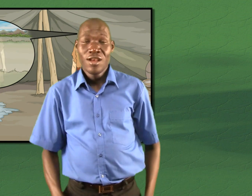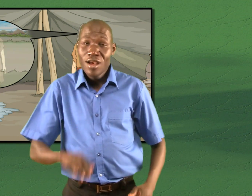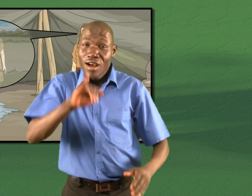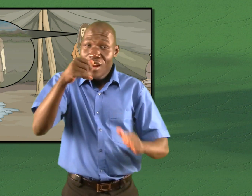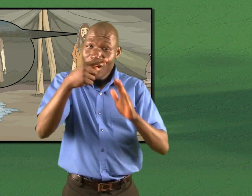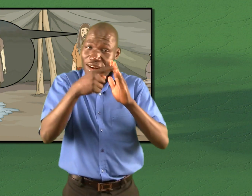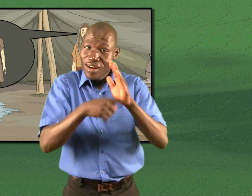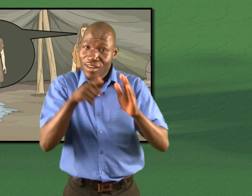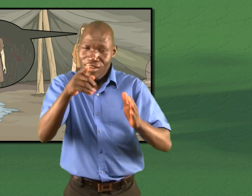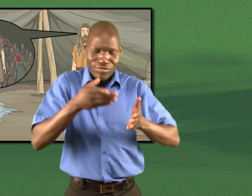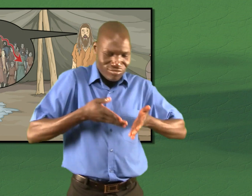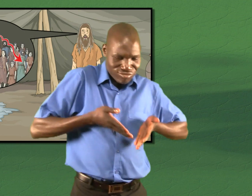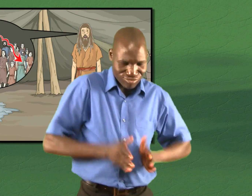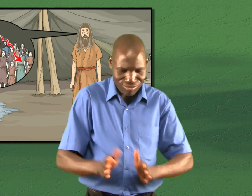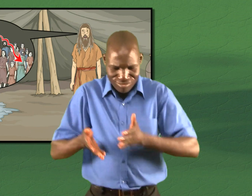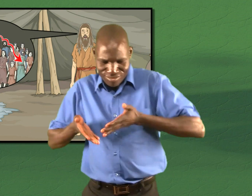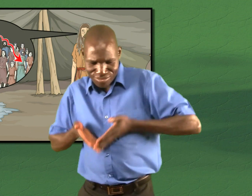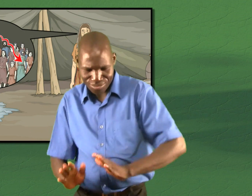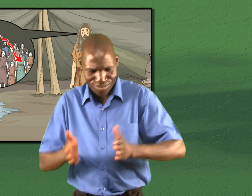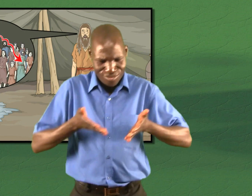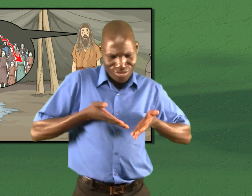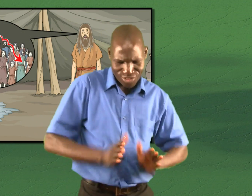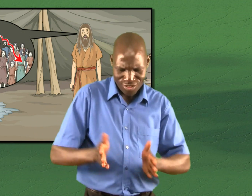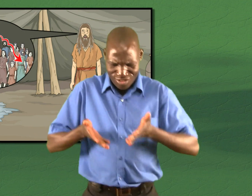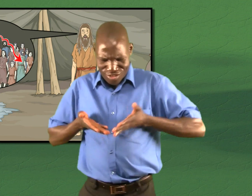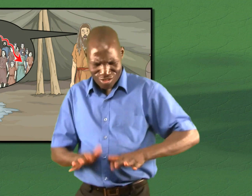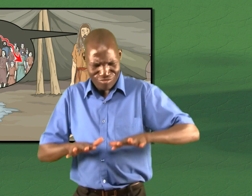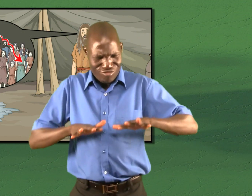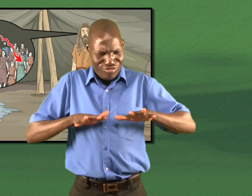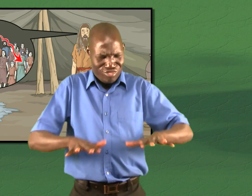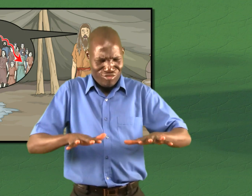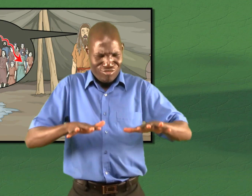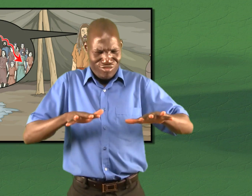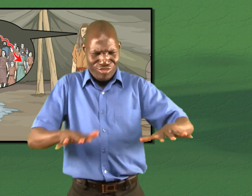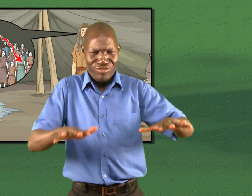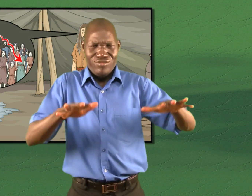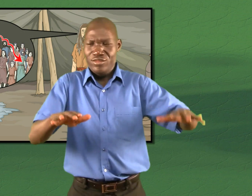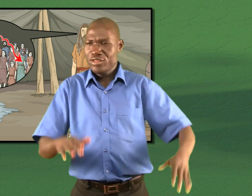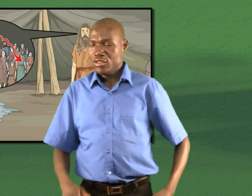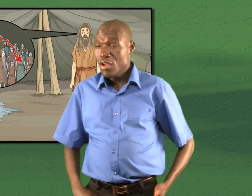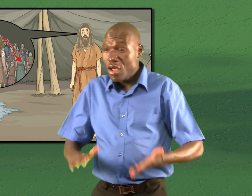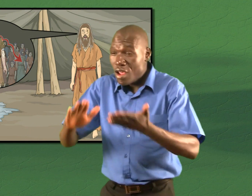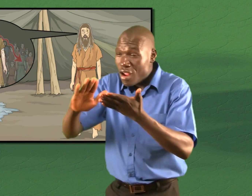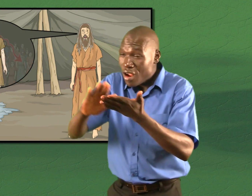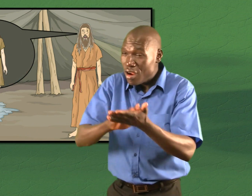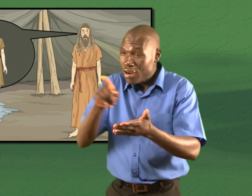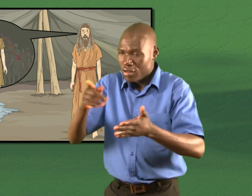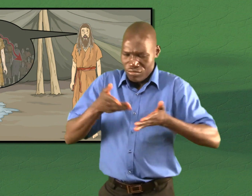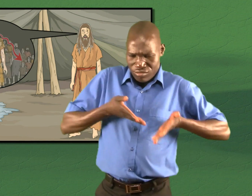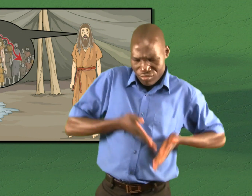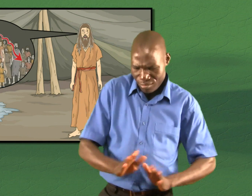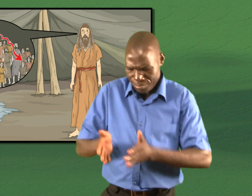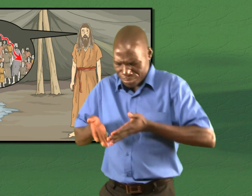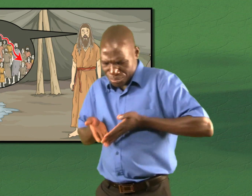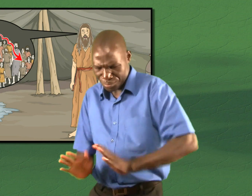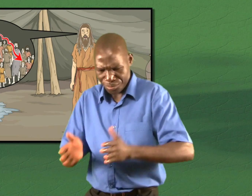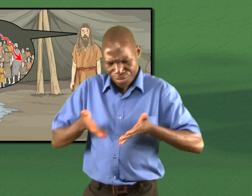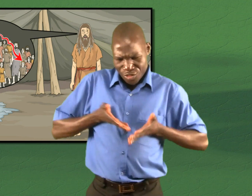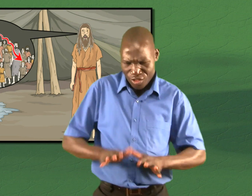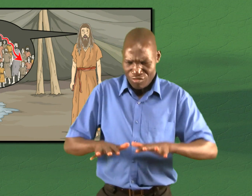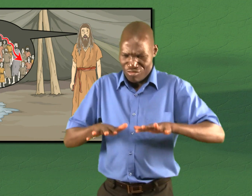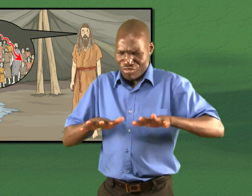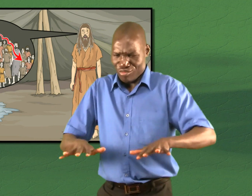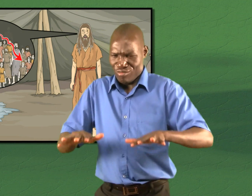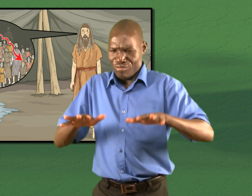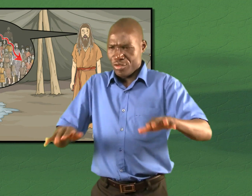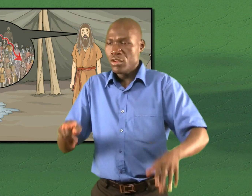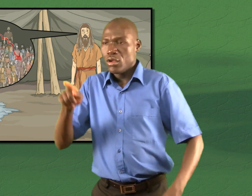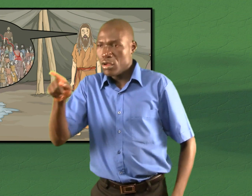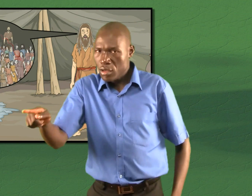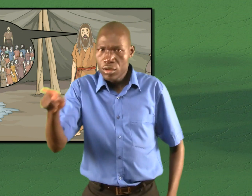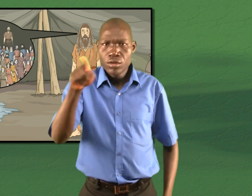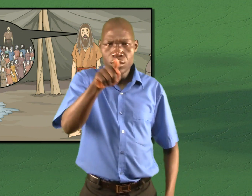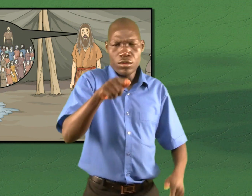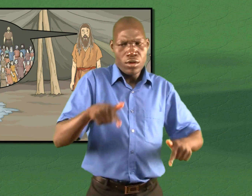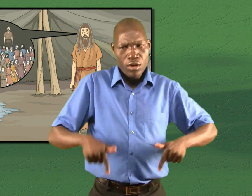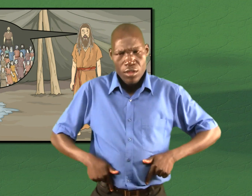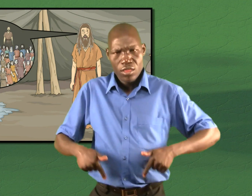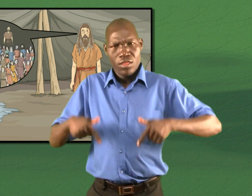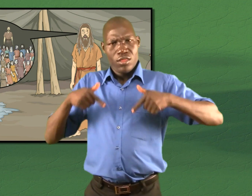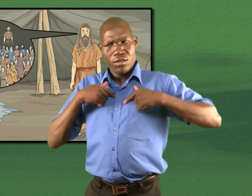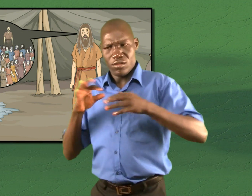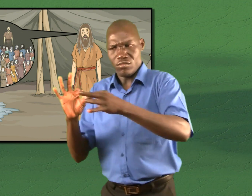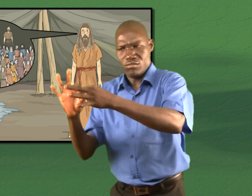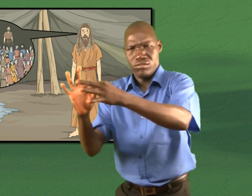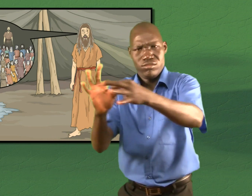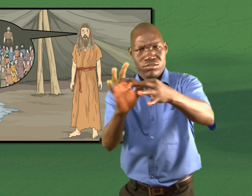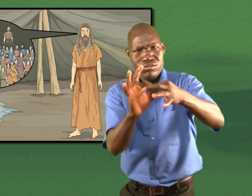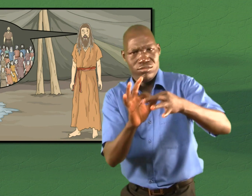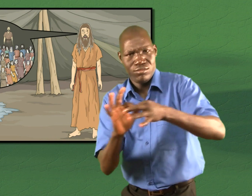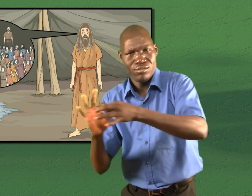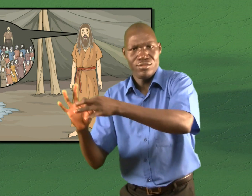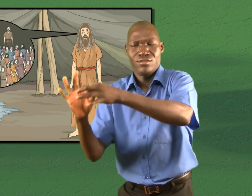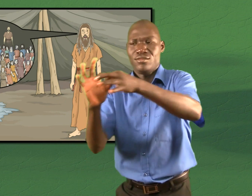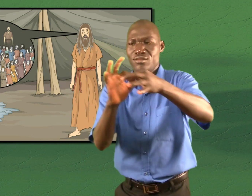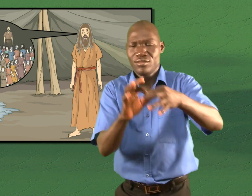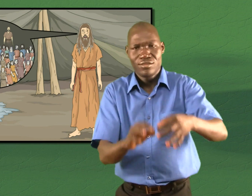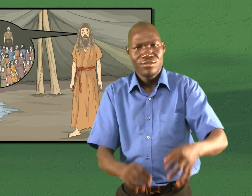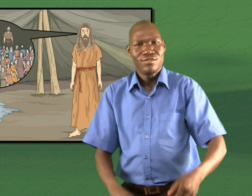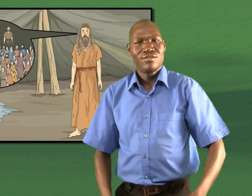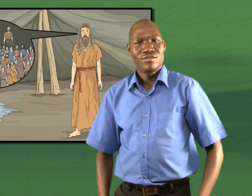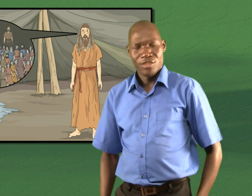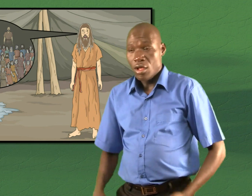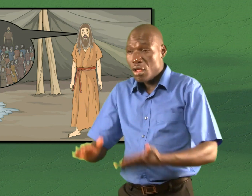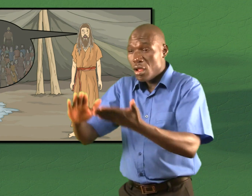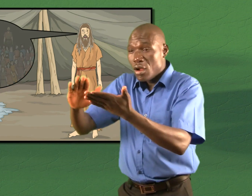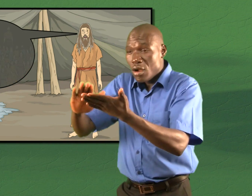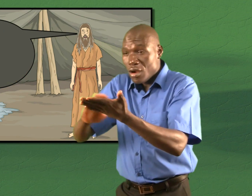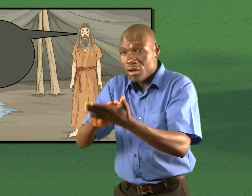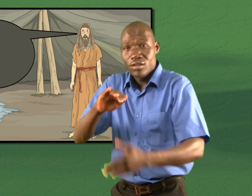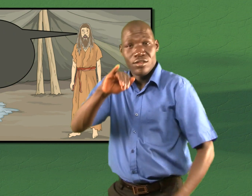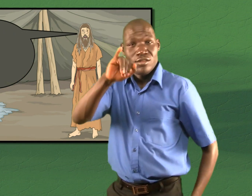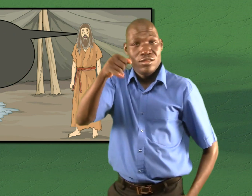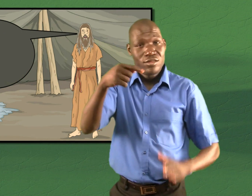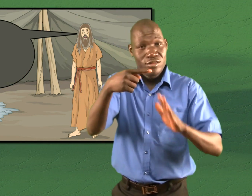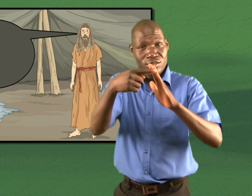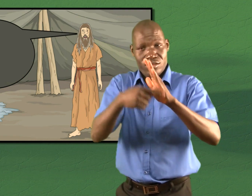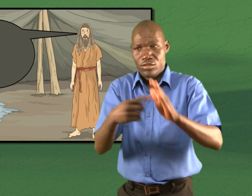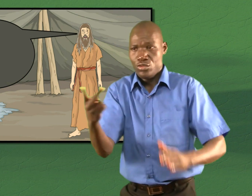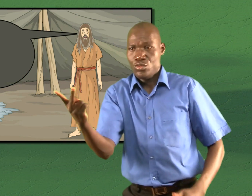May God expand the territory of Japheth;